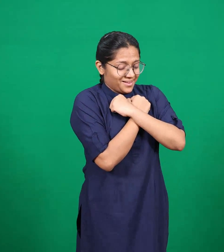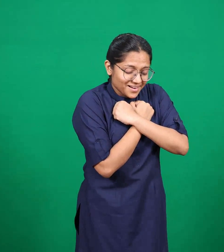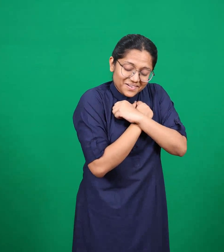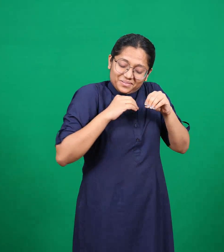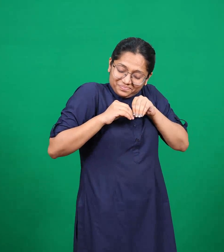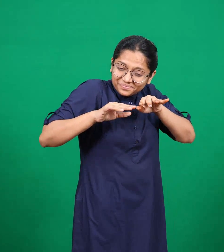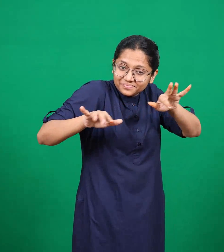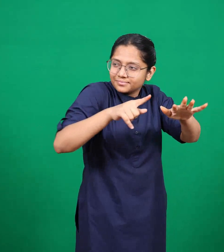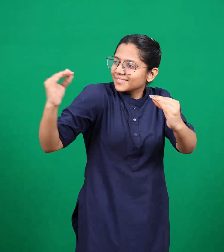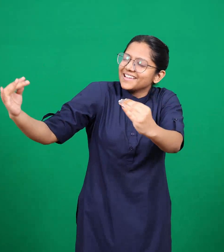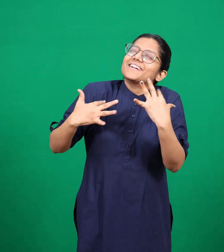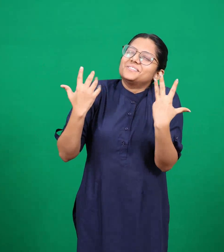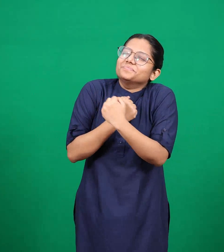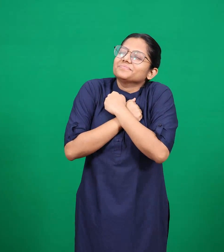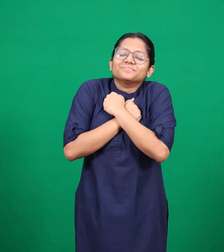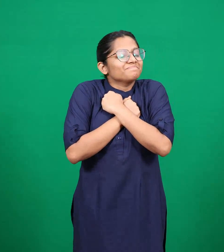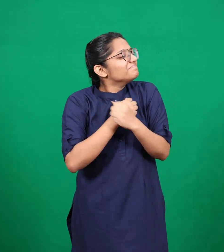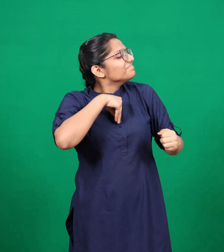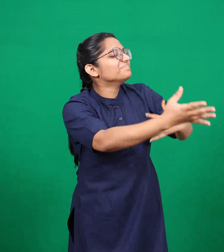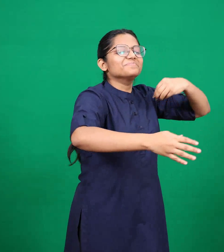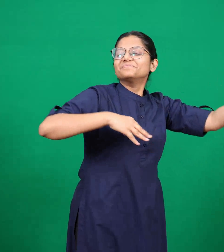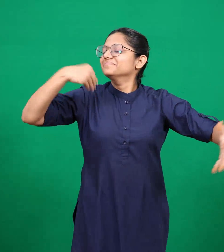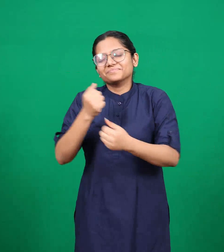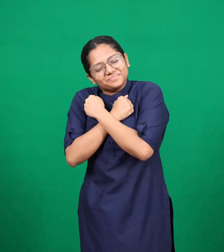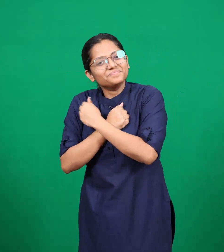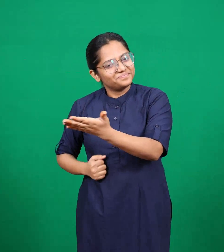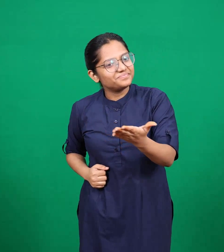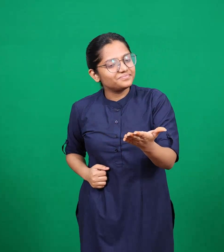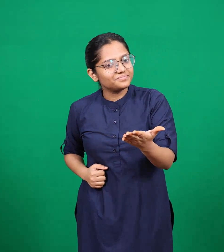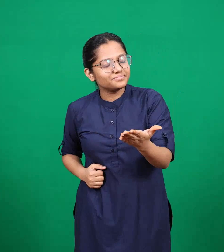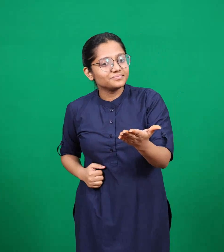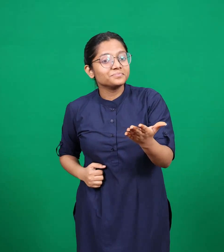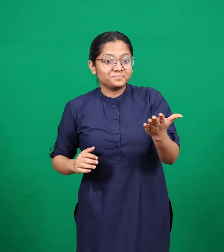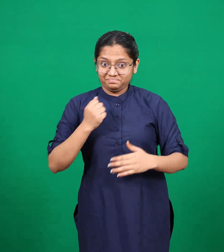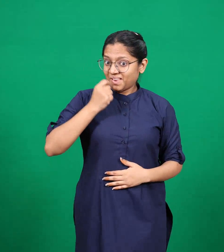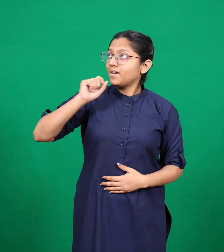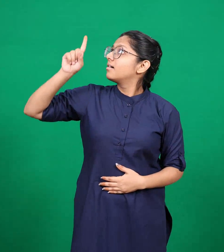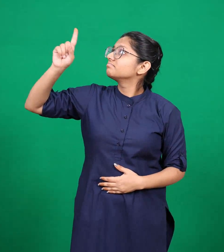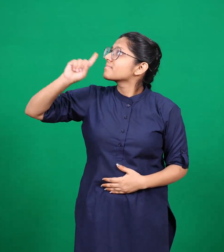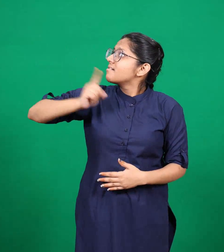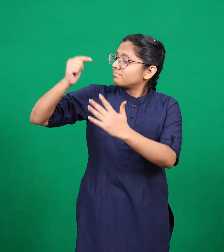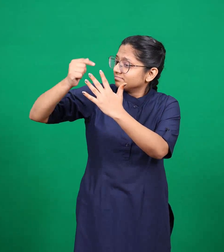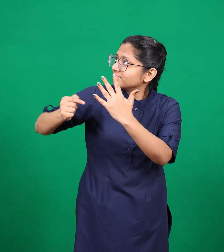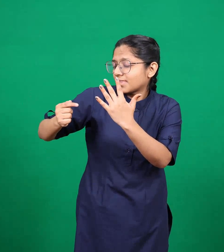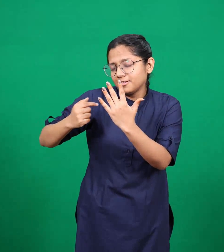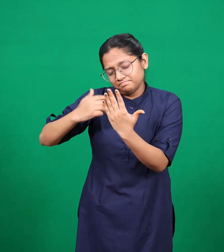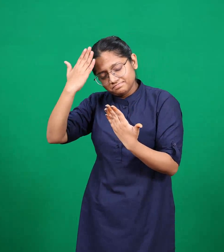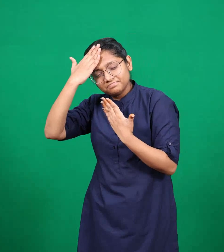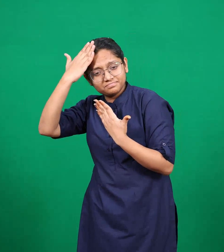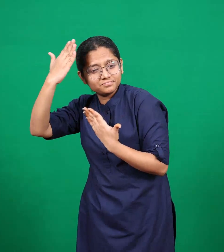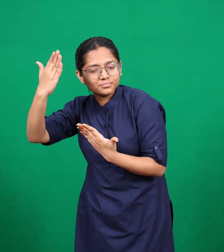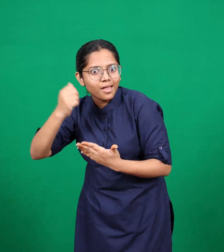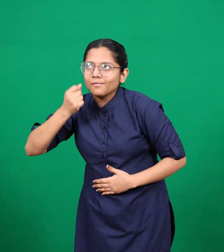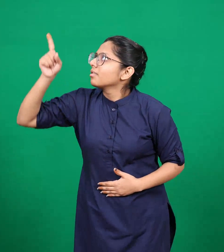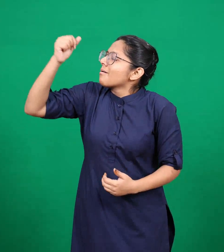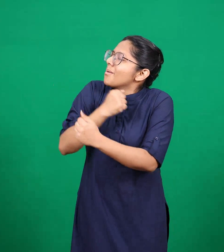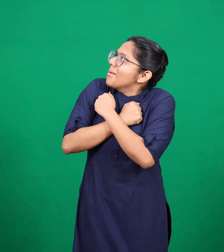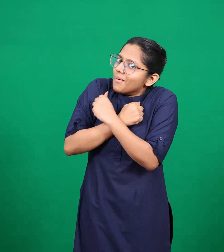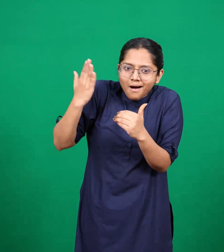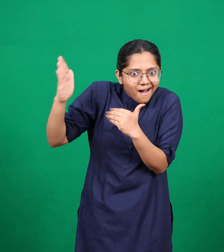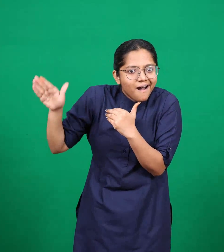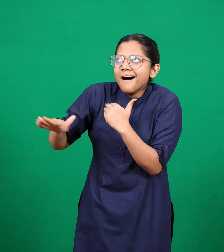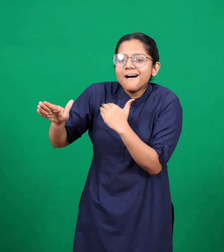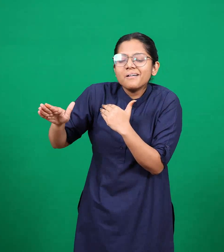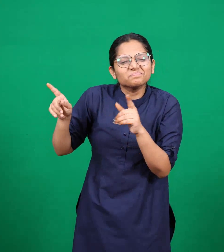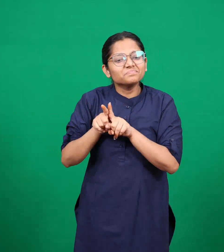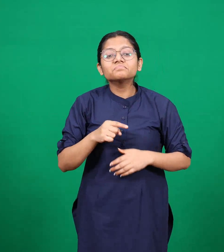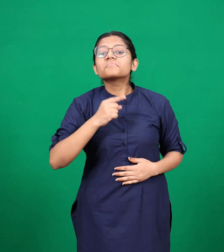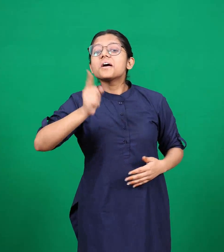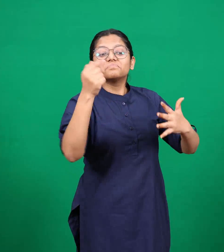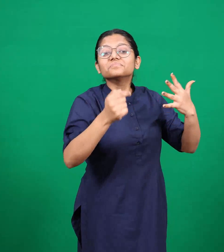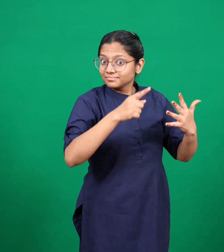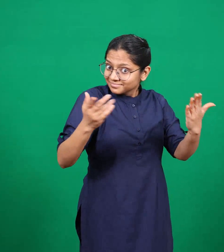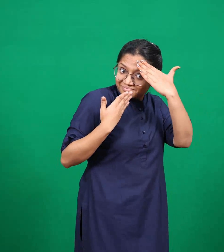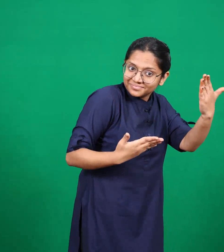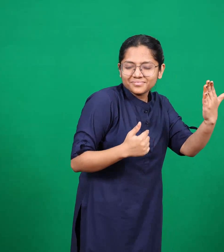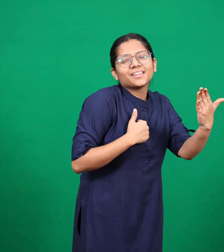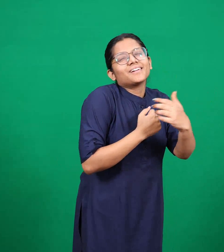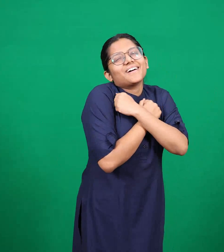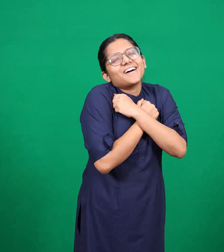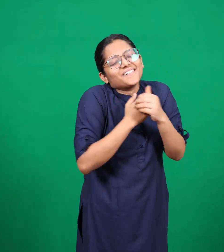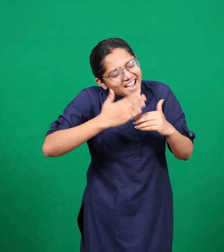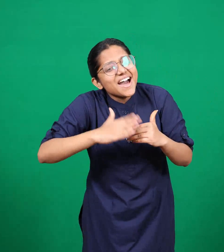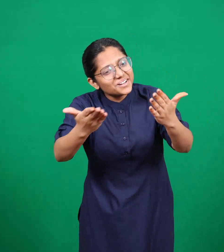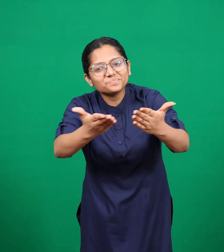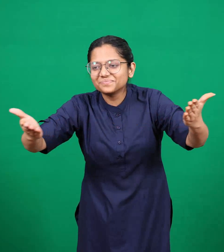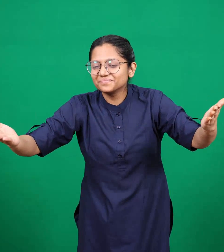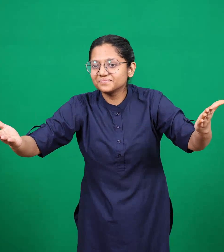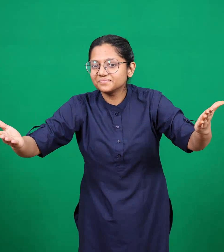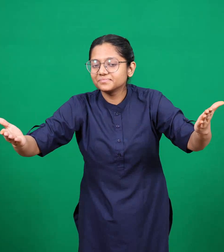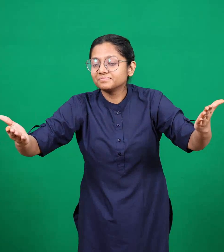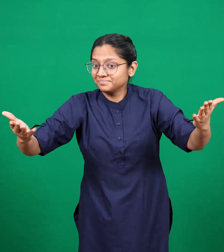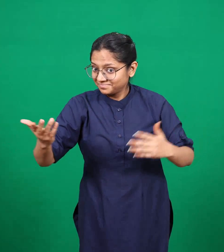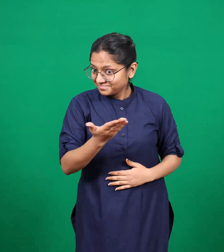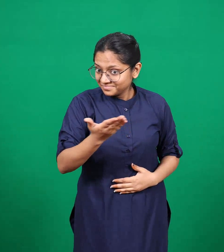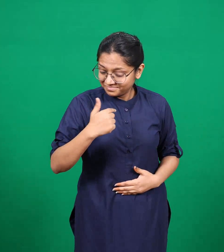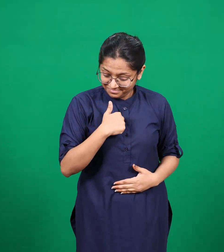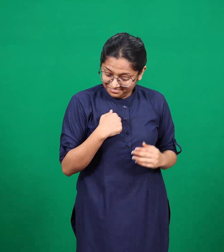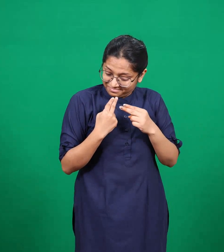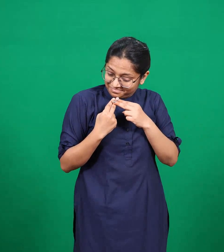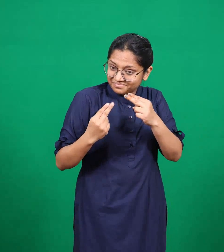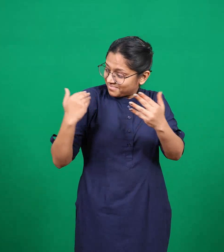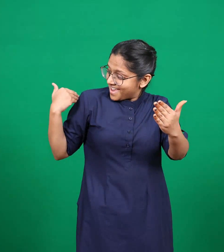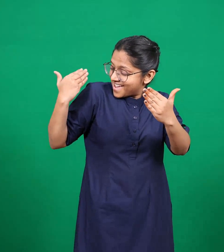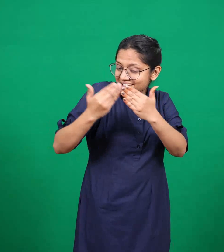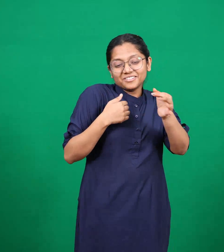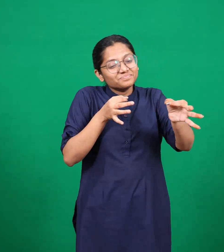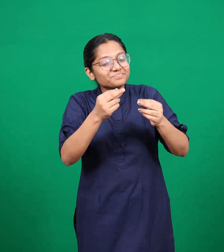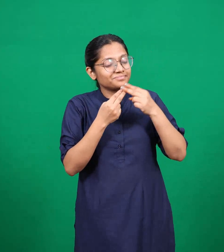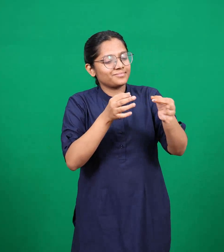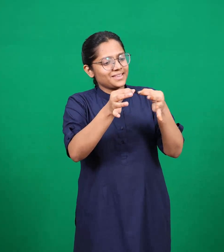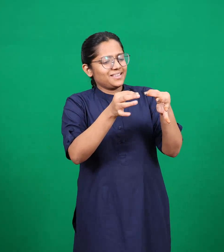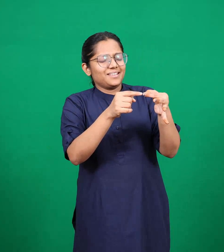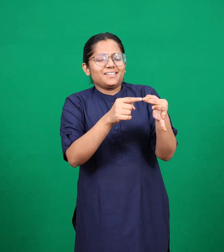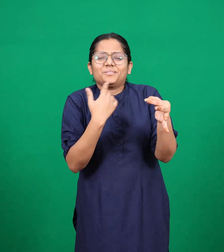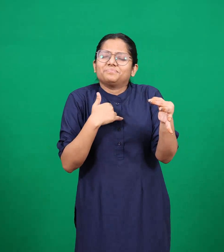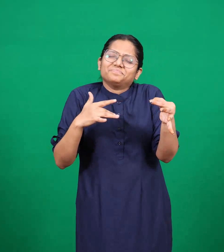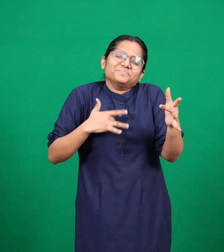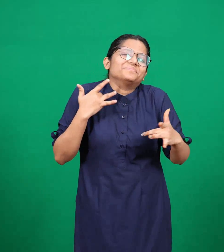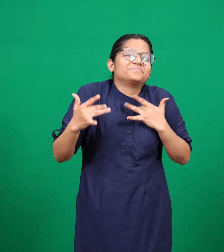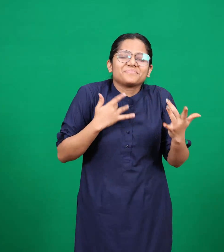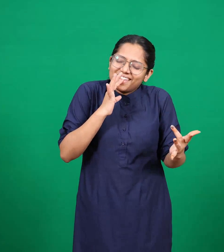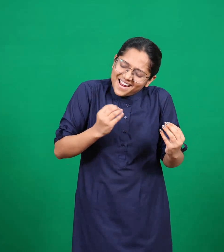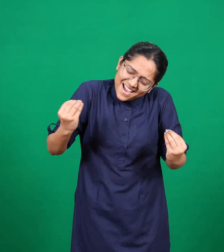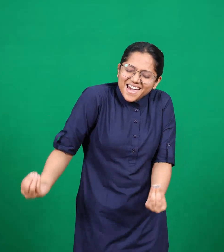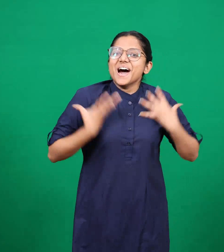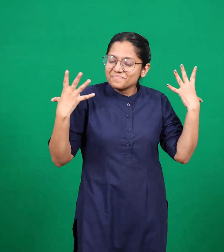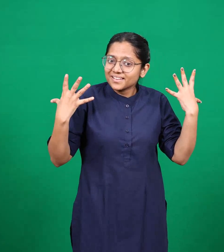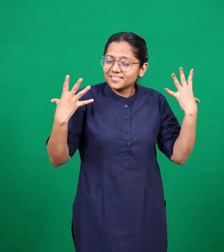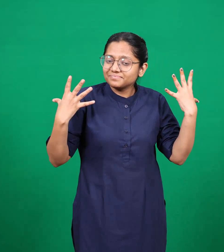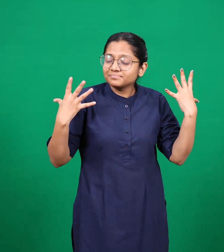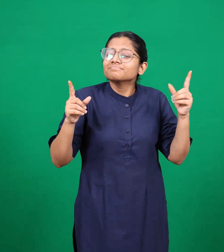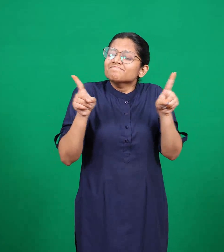If you keep My commandments, you will remain in My love, just as I have kept My Father's commandments and remain in His love.